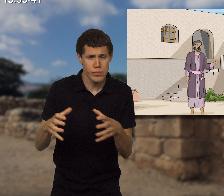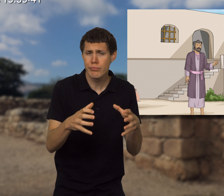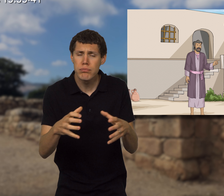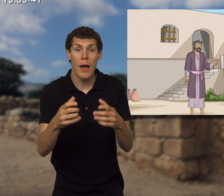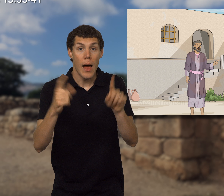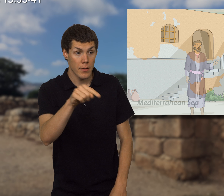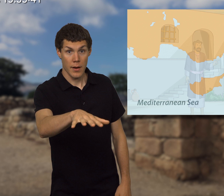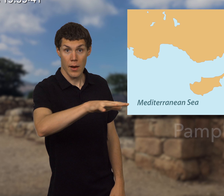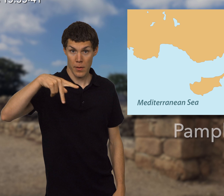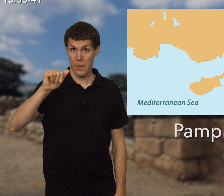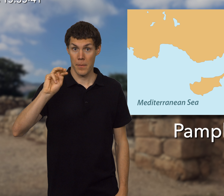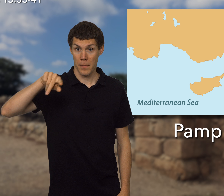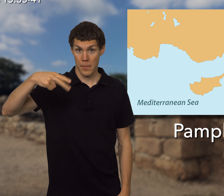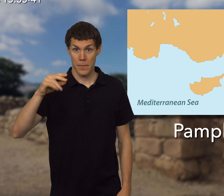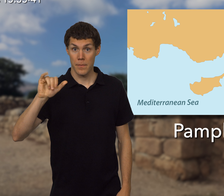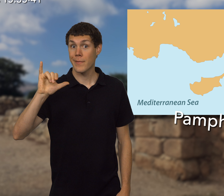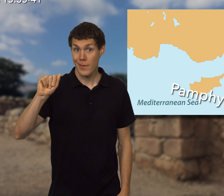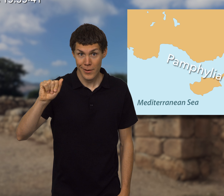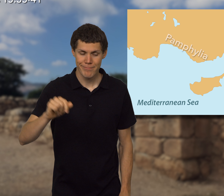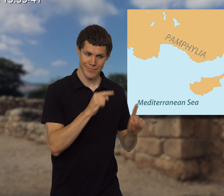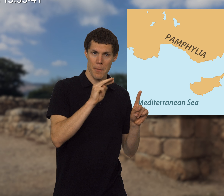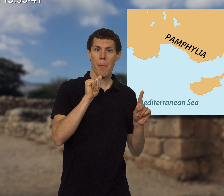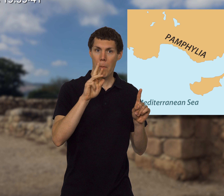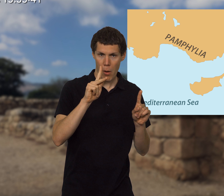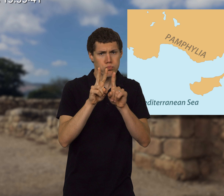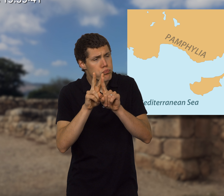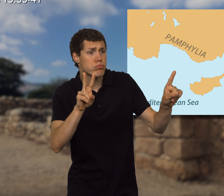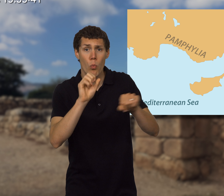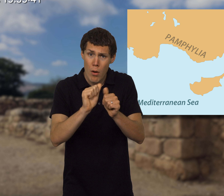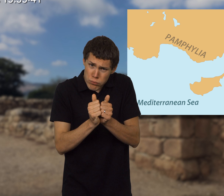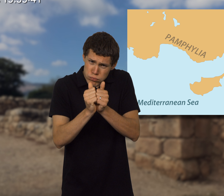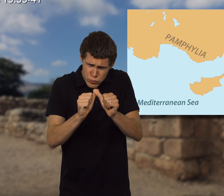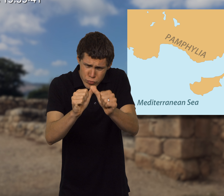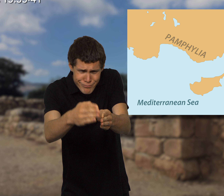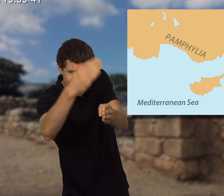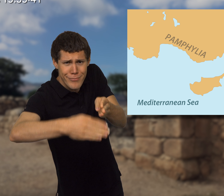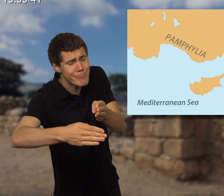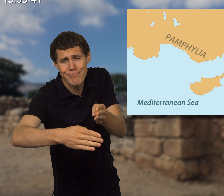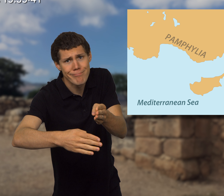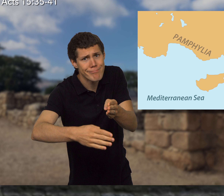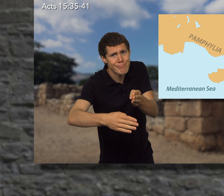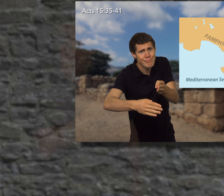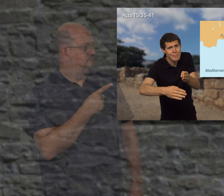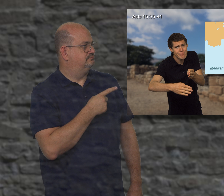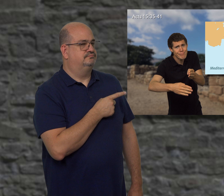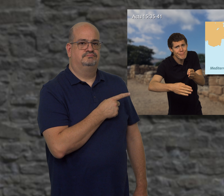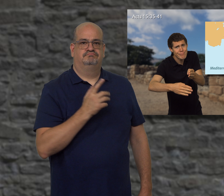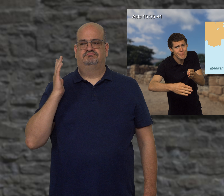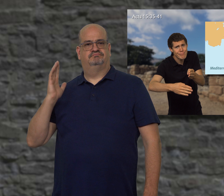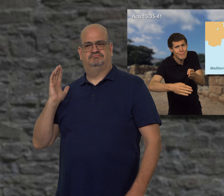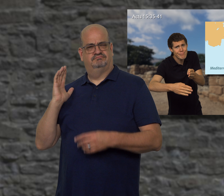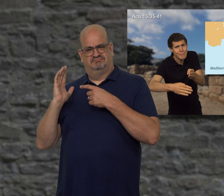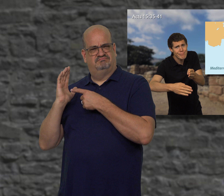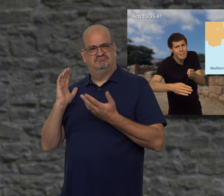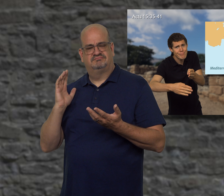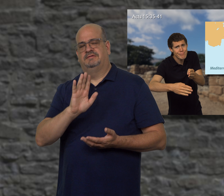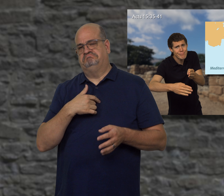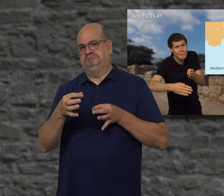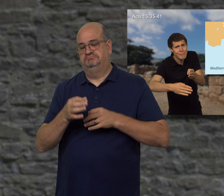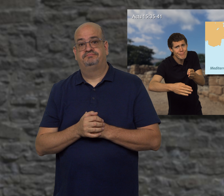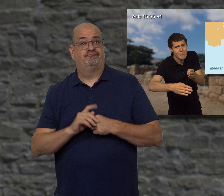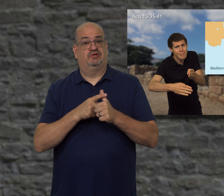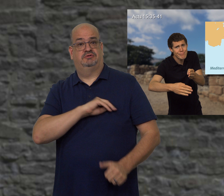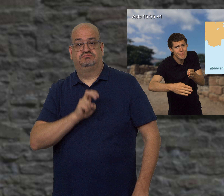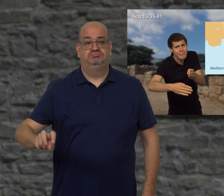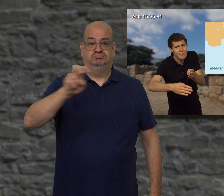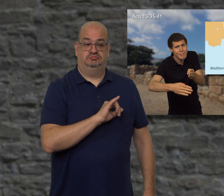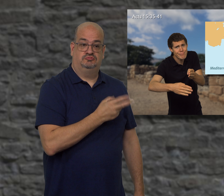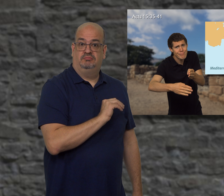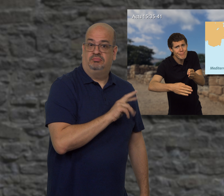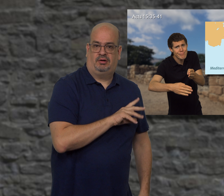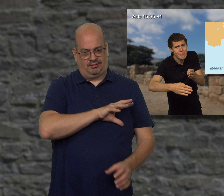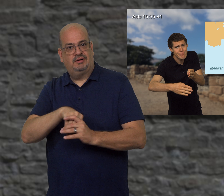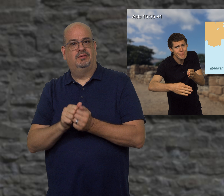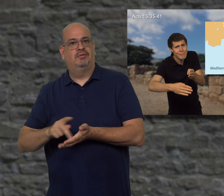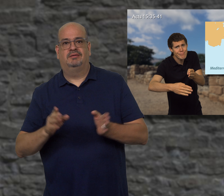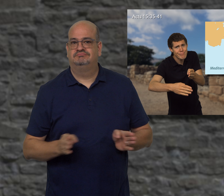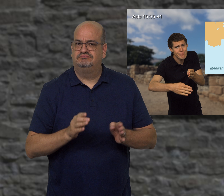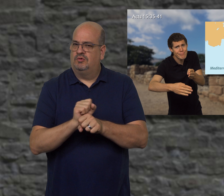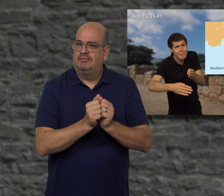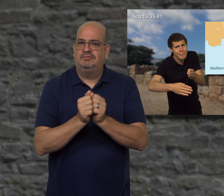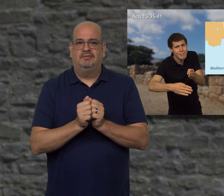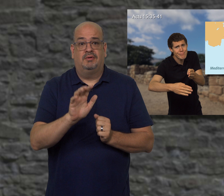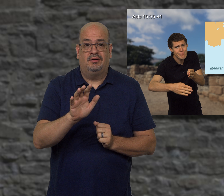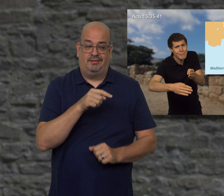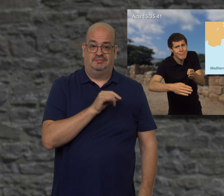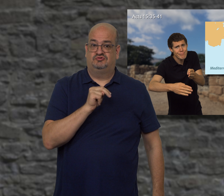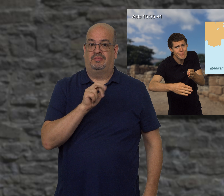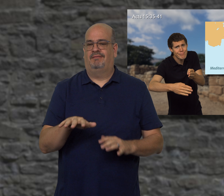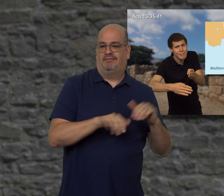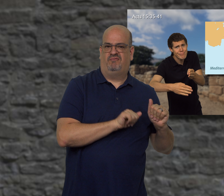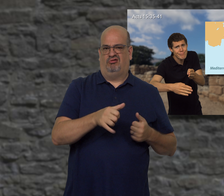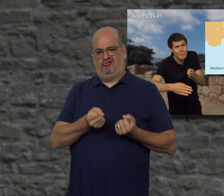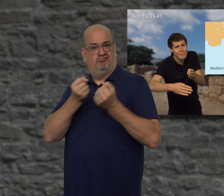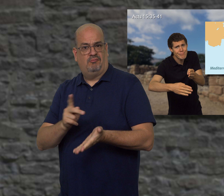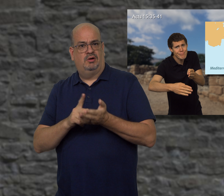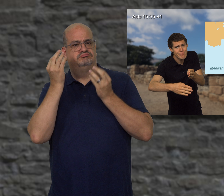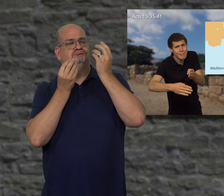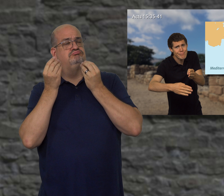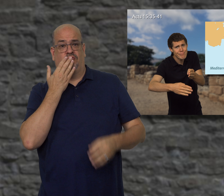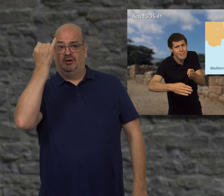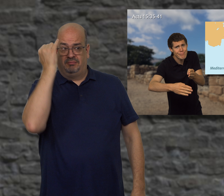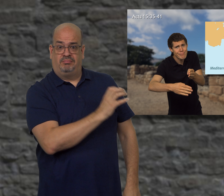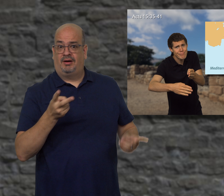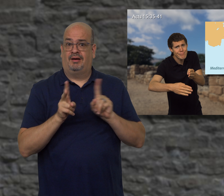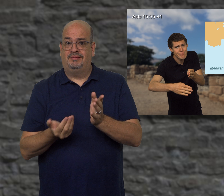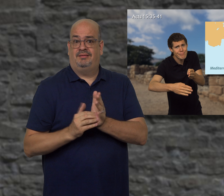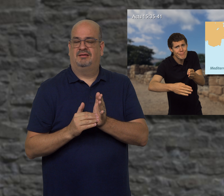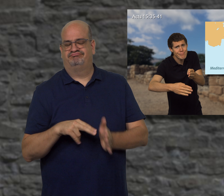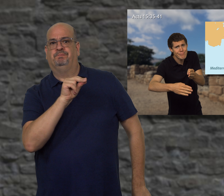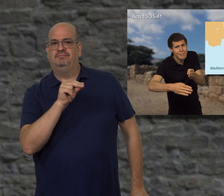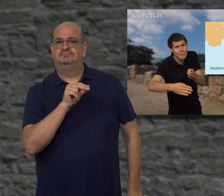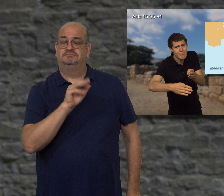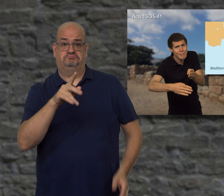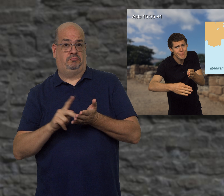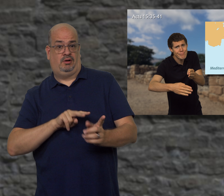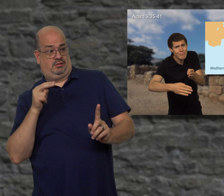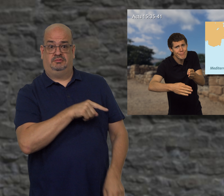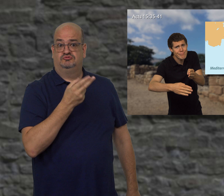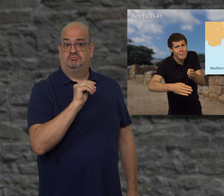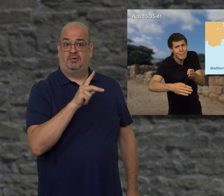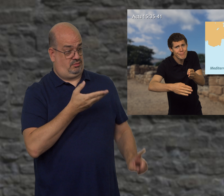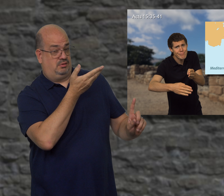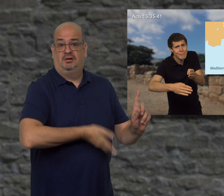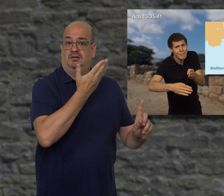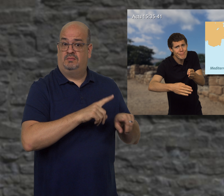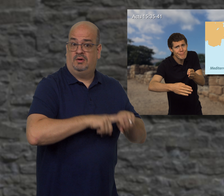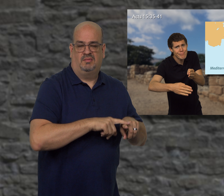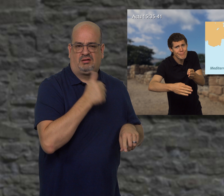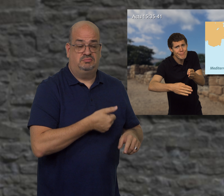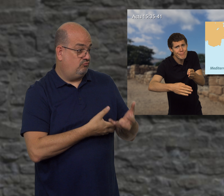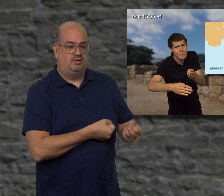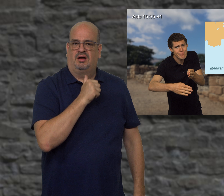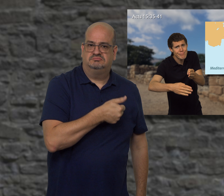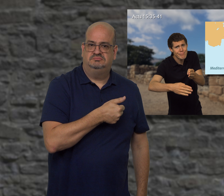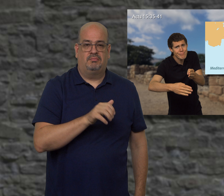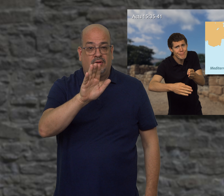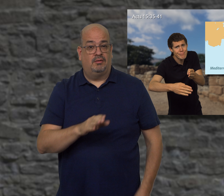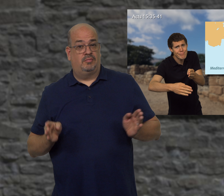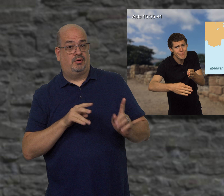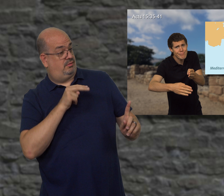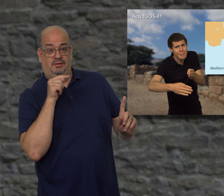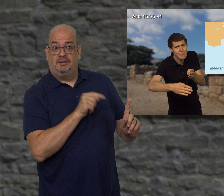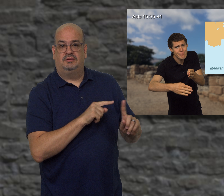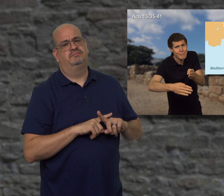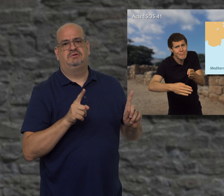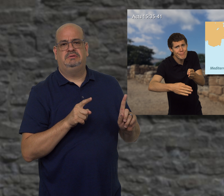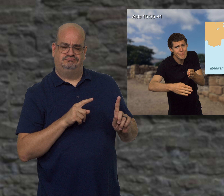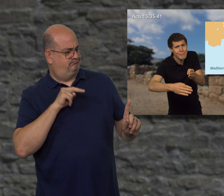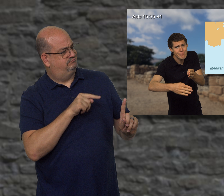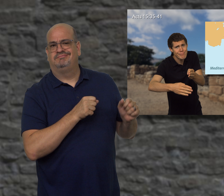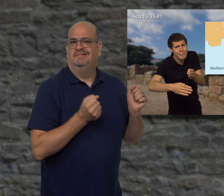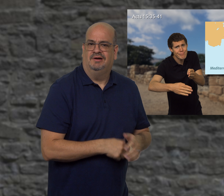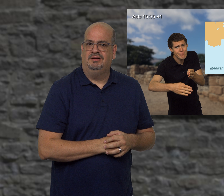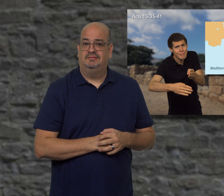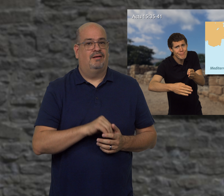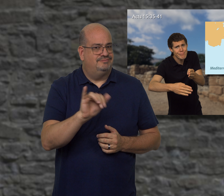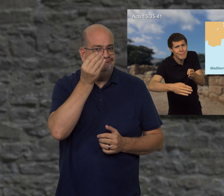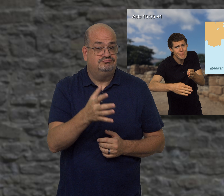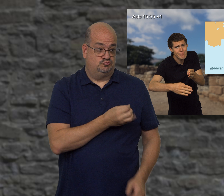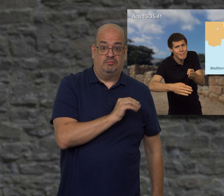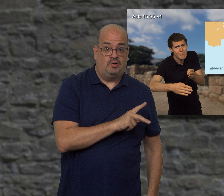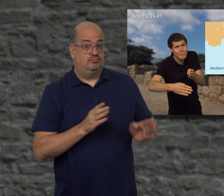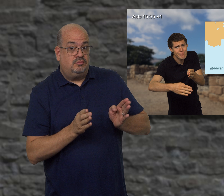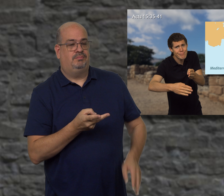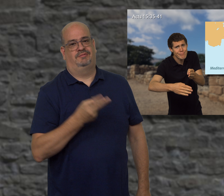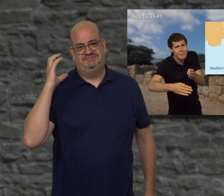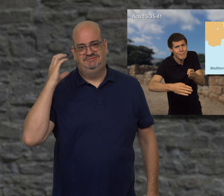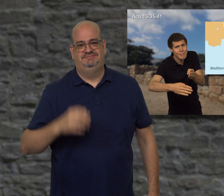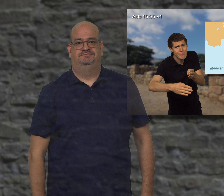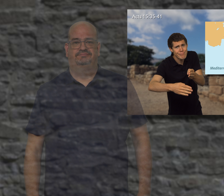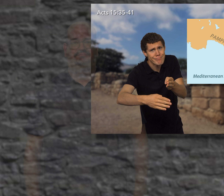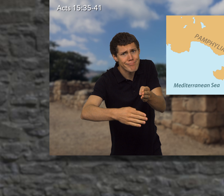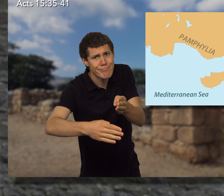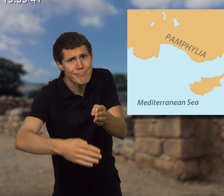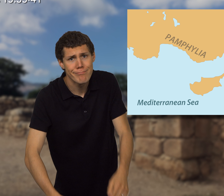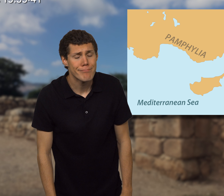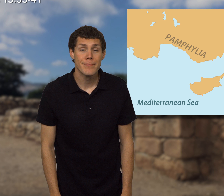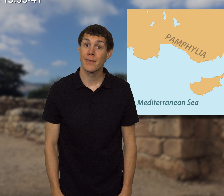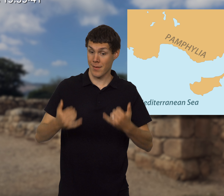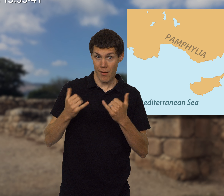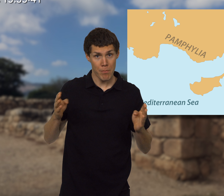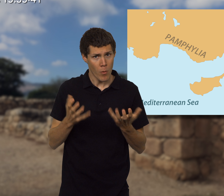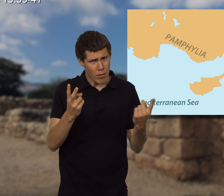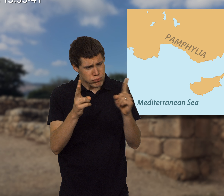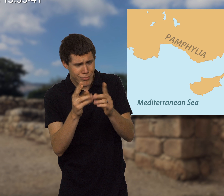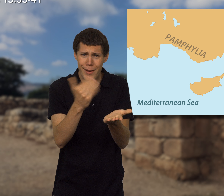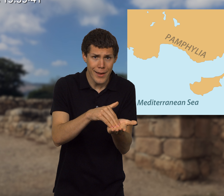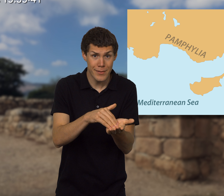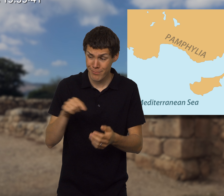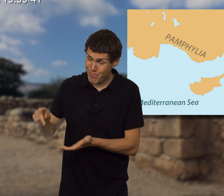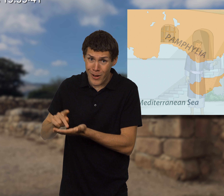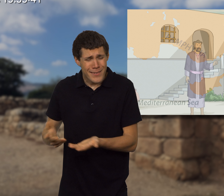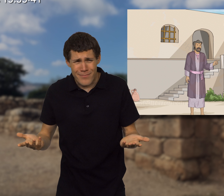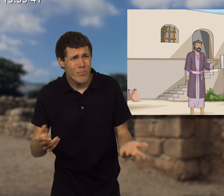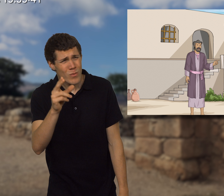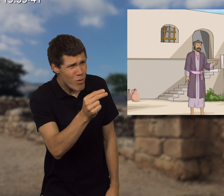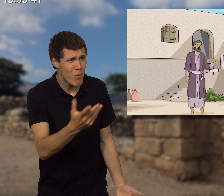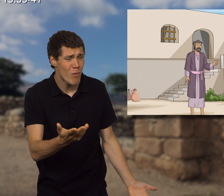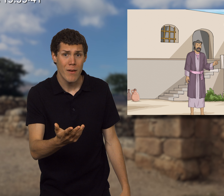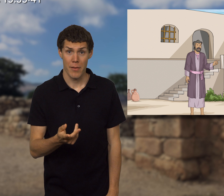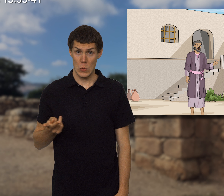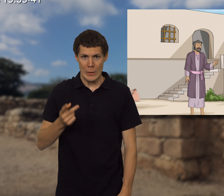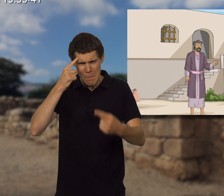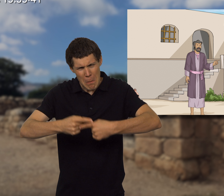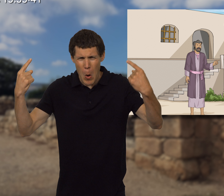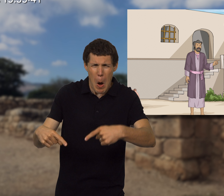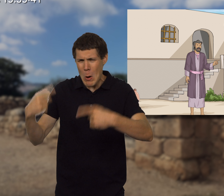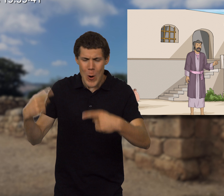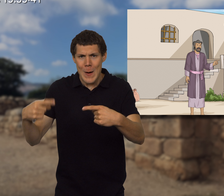But Paul thought it best not to take him, because he had deserted them in Pamphylia and had not accompanied them in the work.